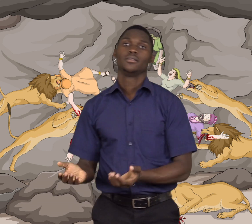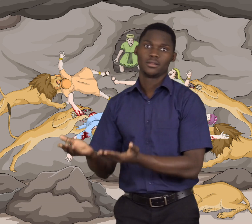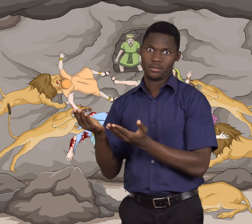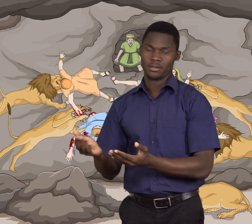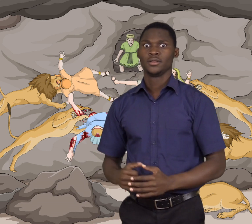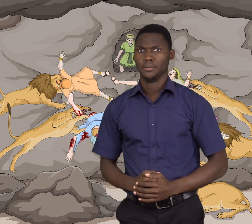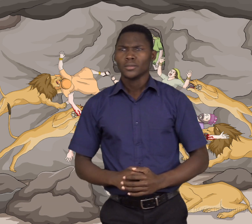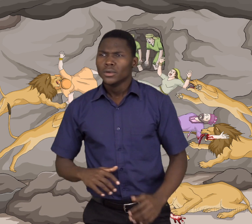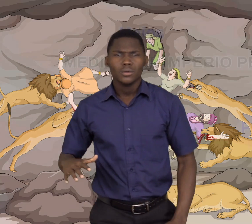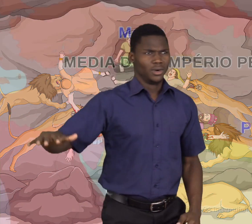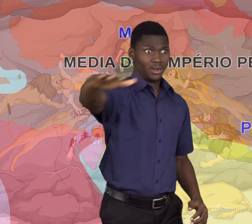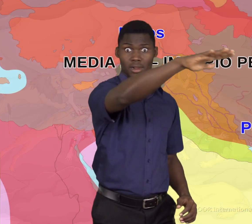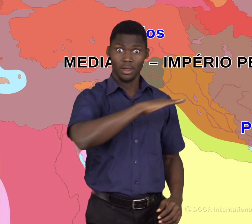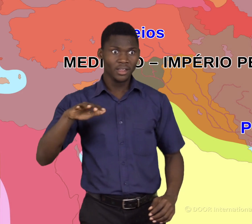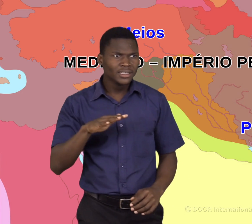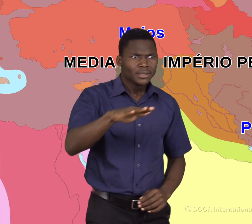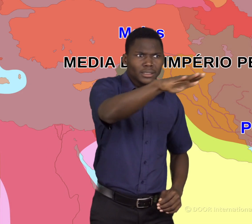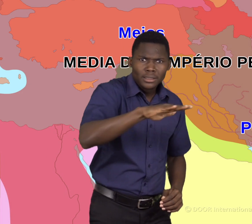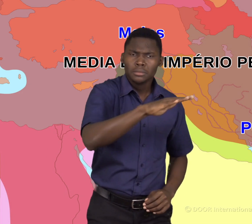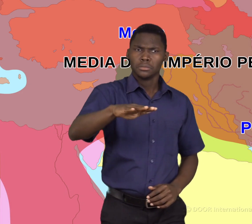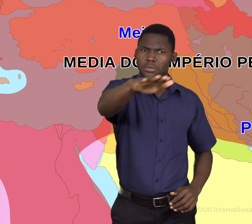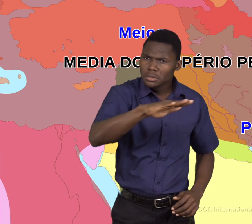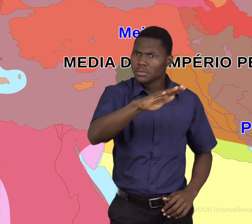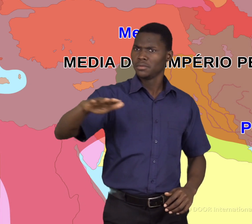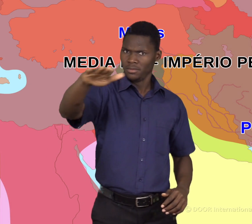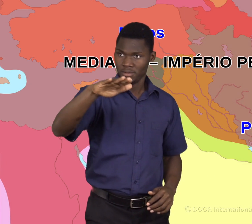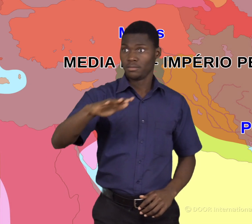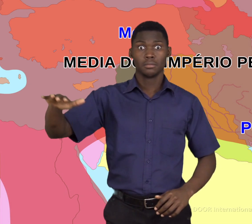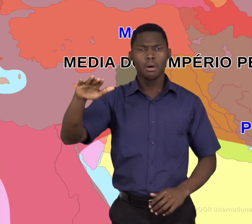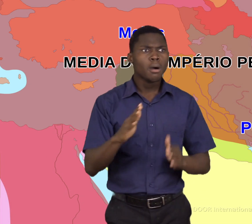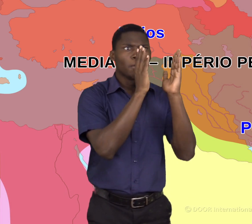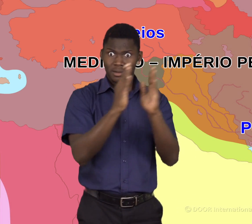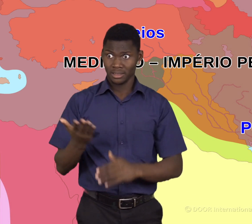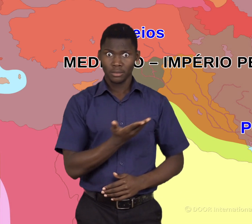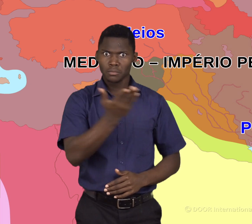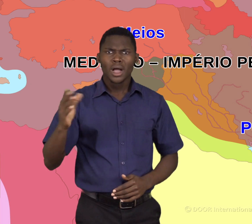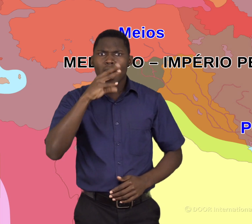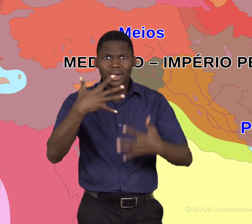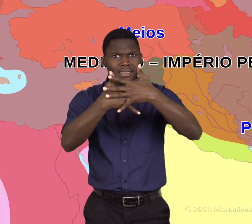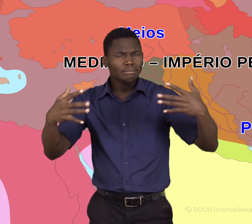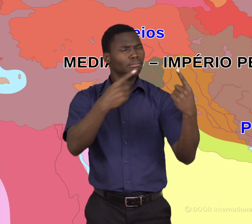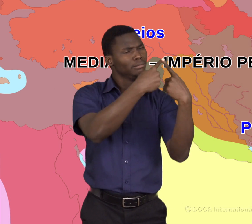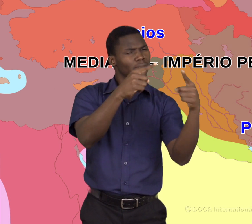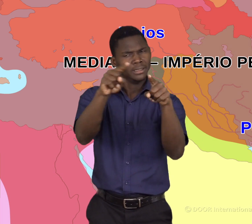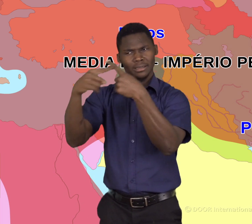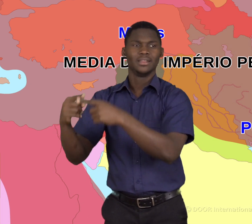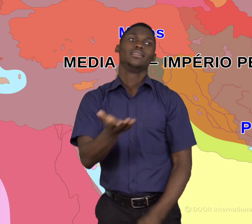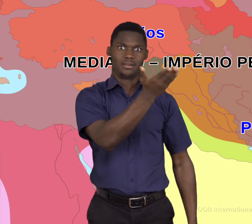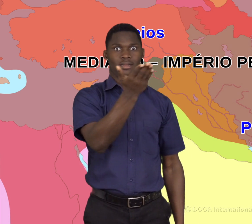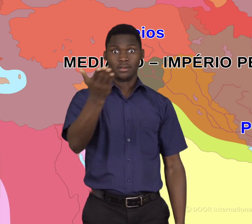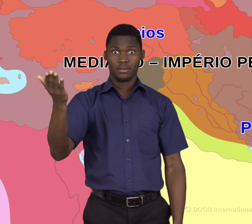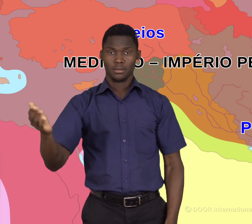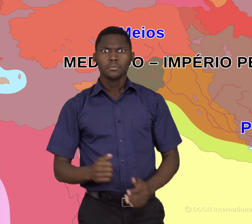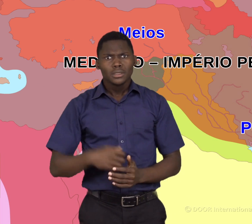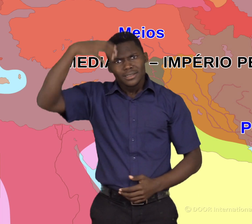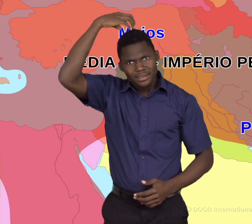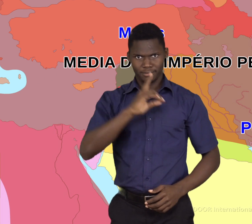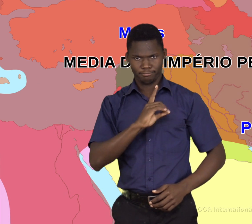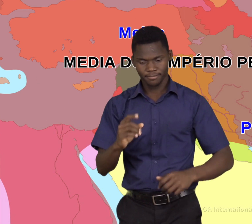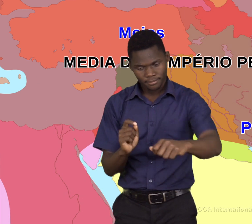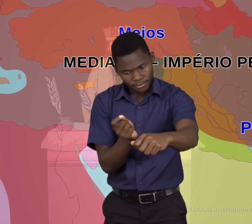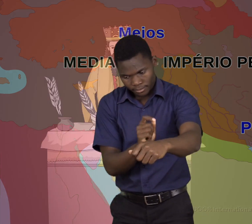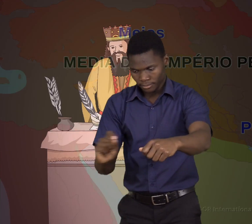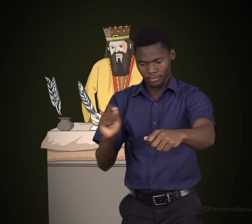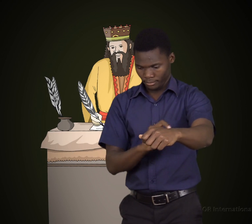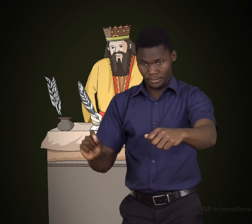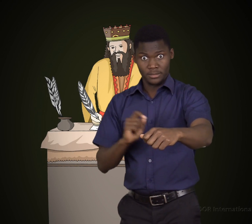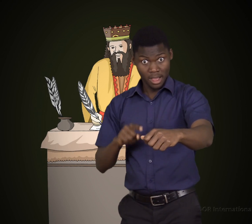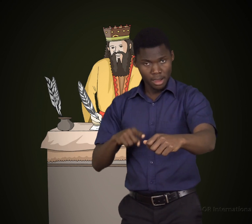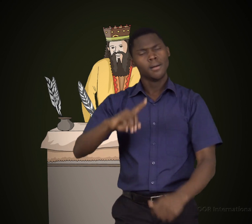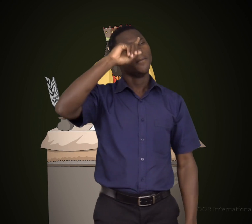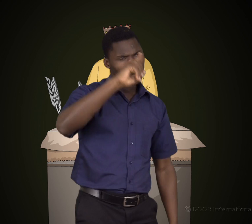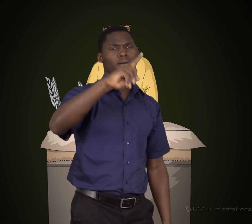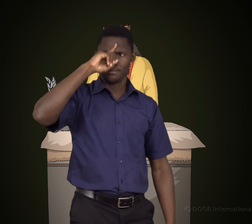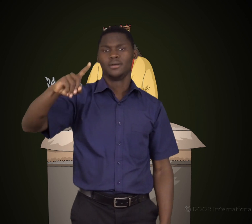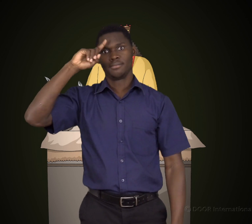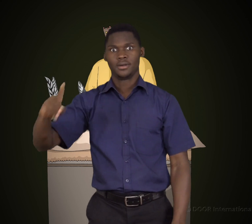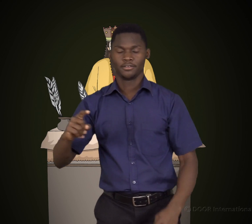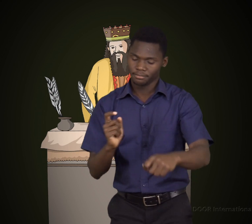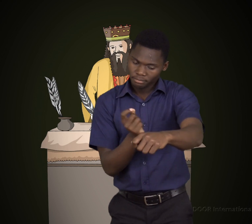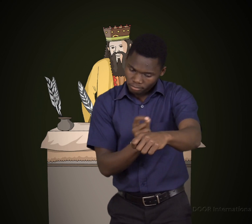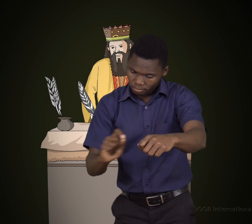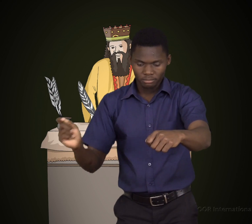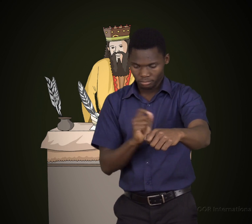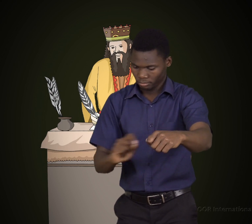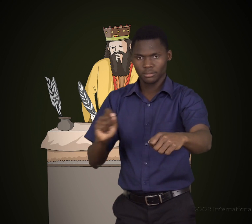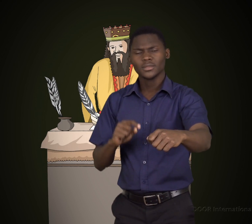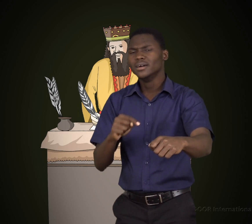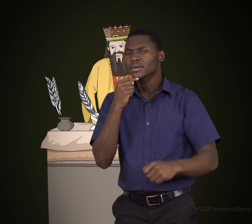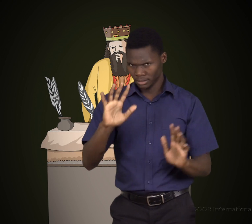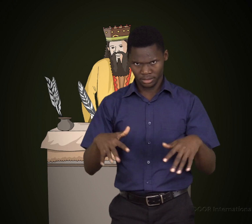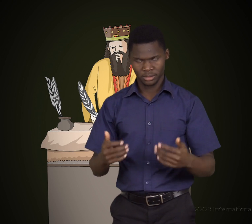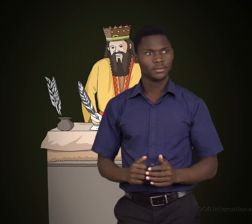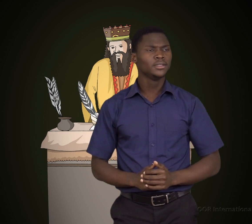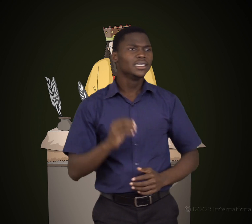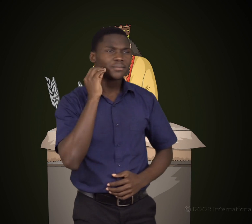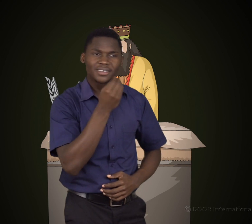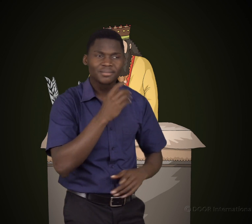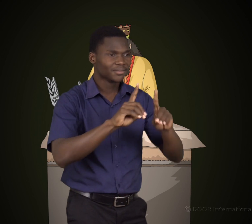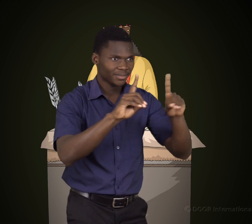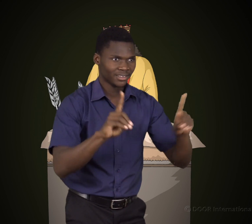Then King Darius wrote to the people of every nation and language throughout the land: “May your prosperity abound.